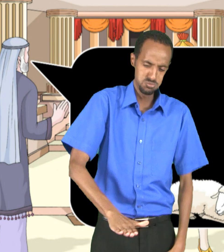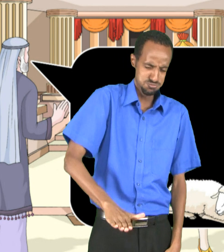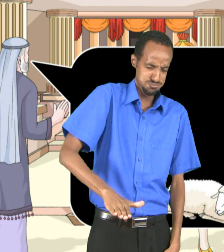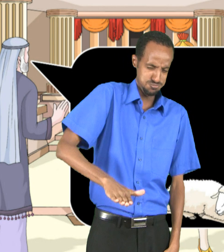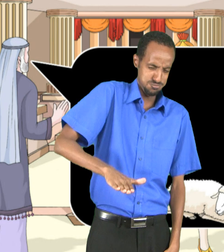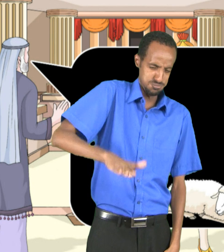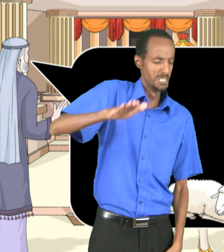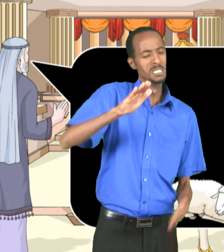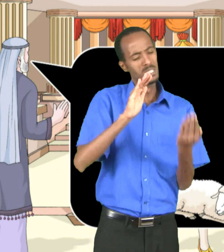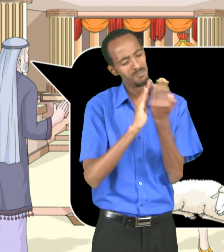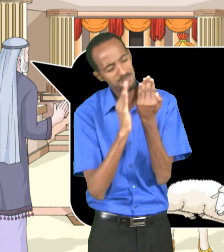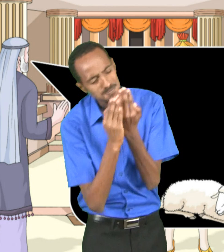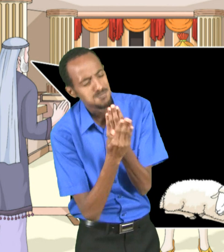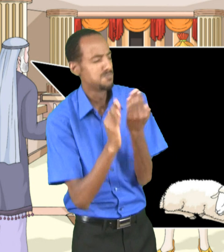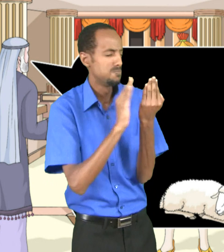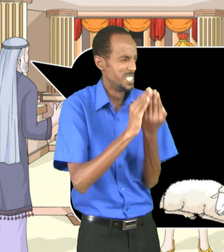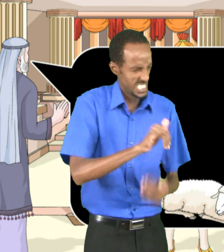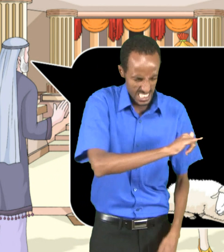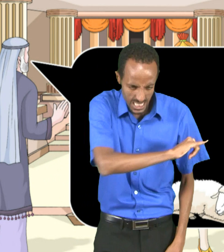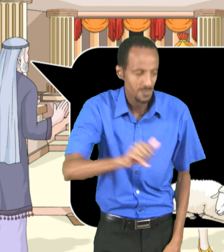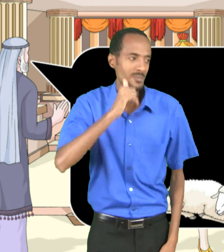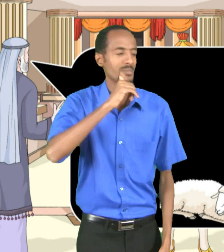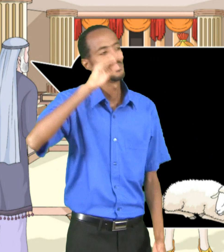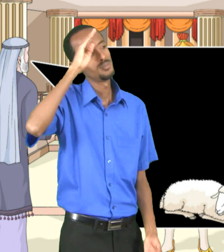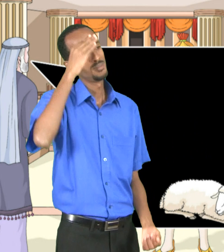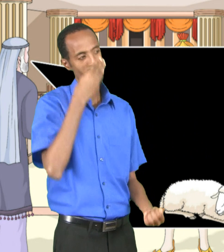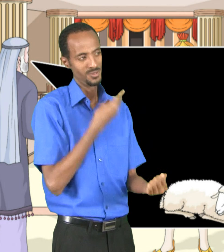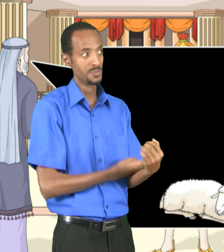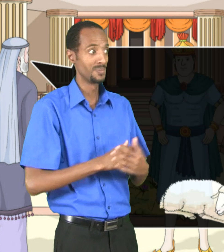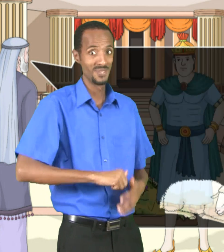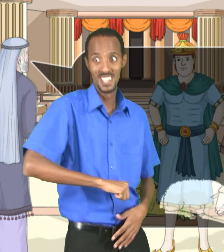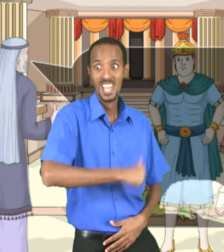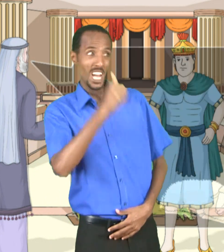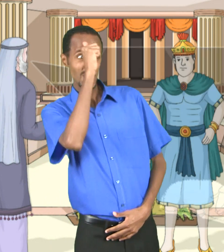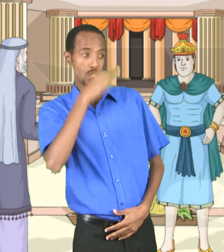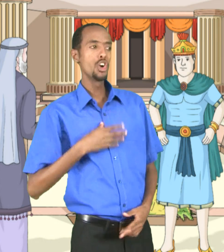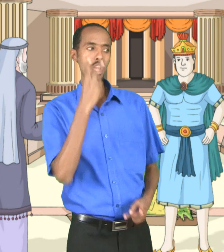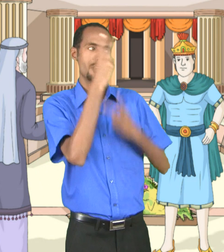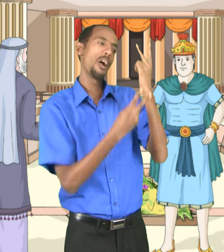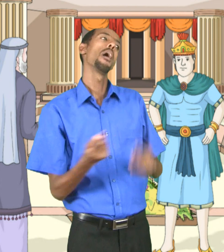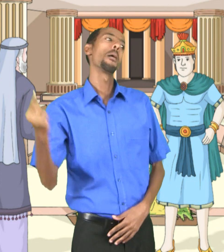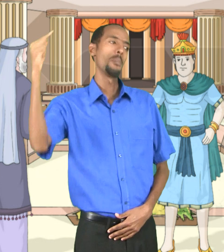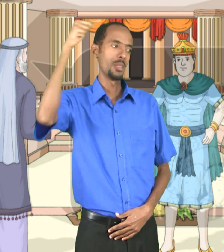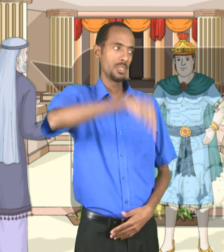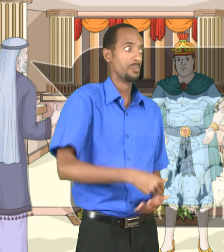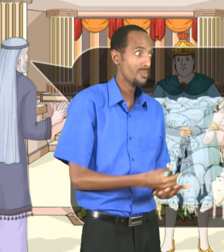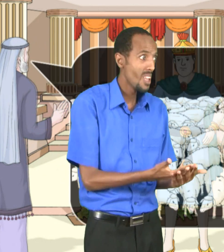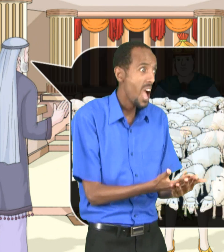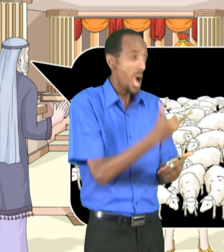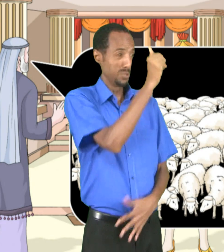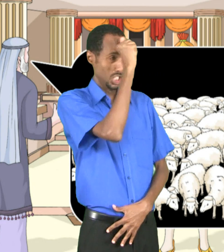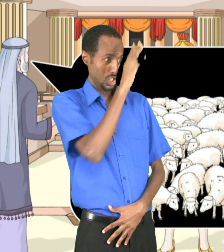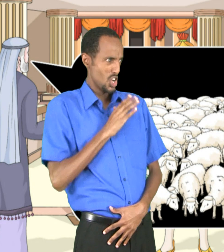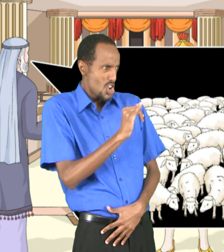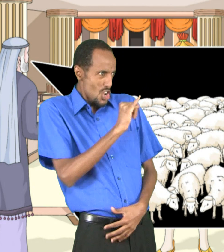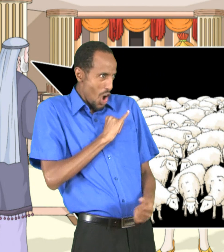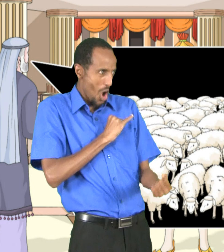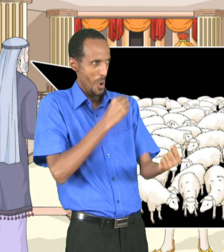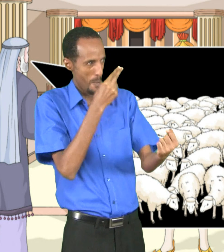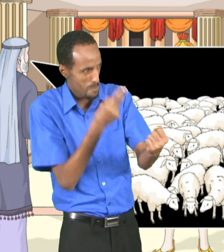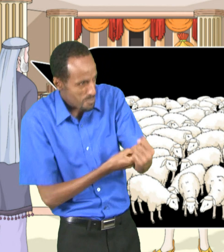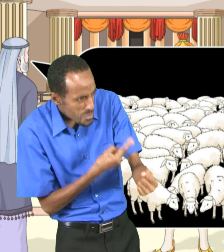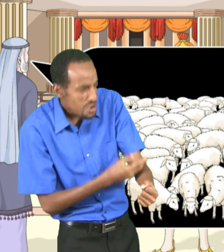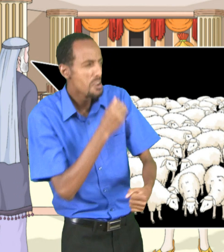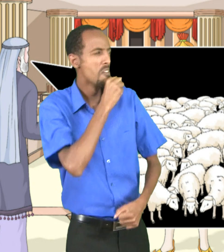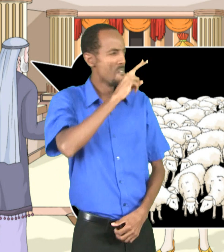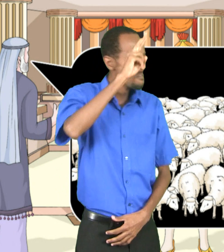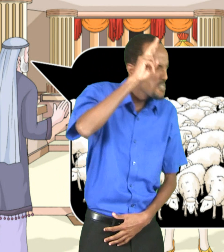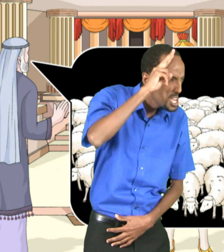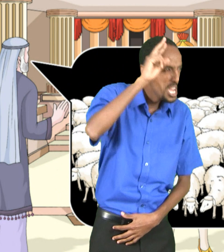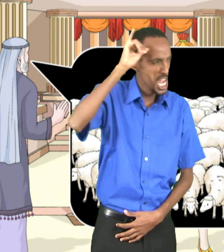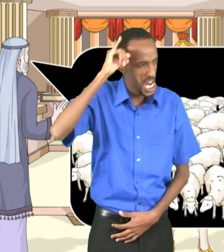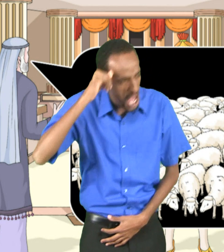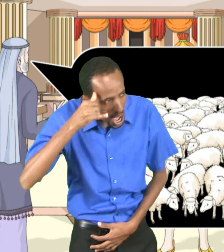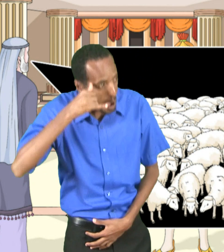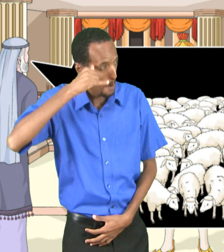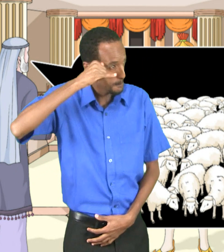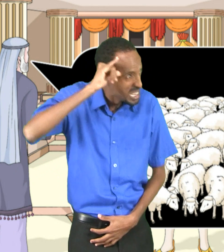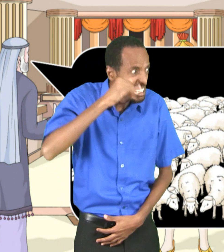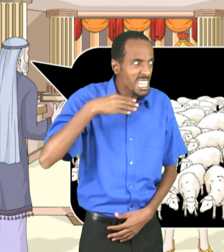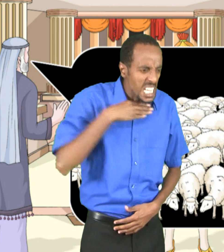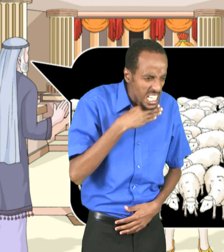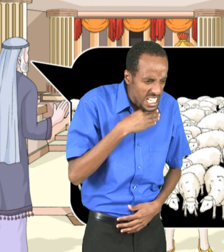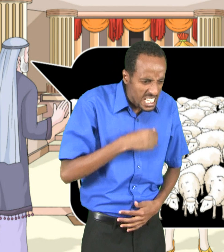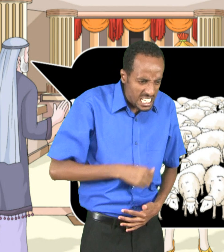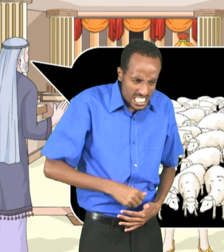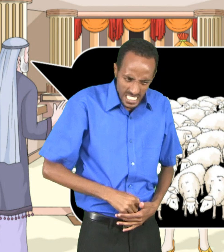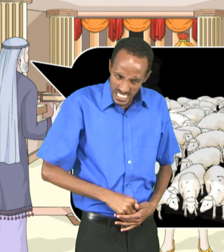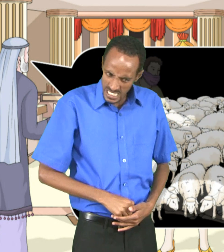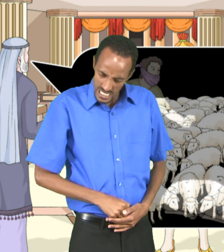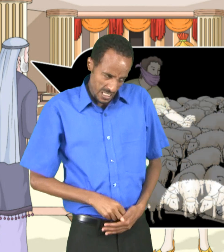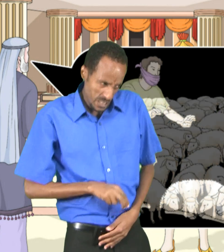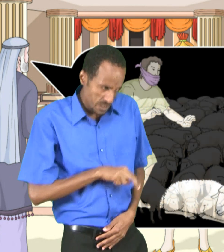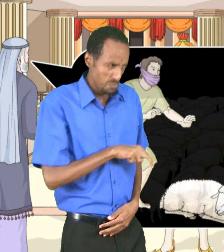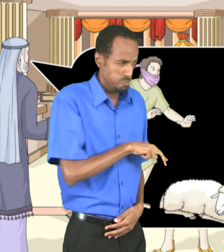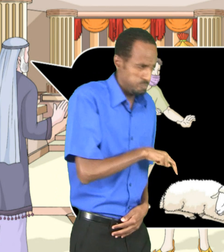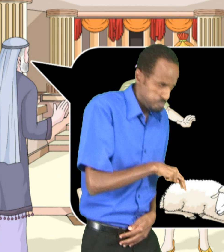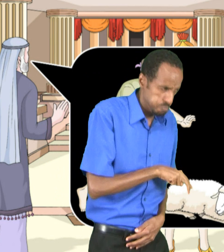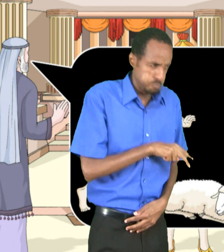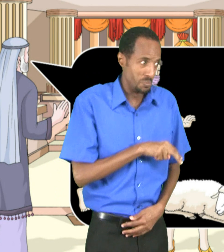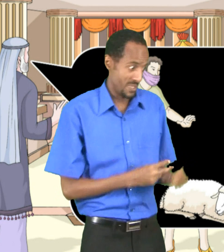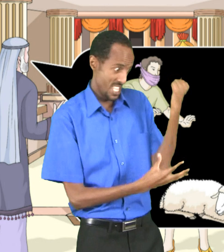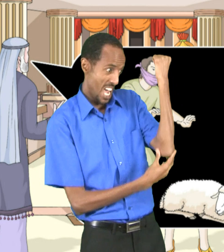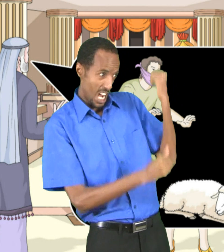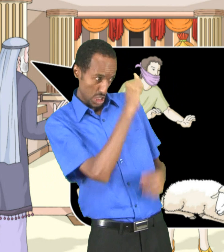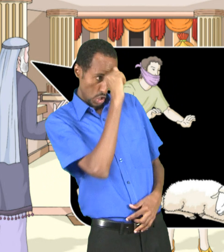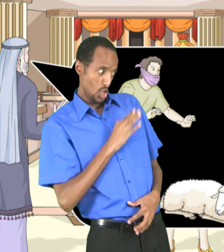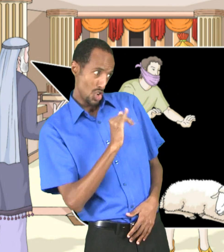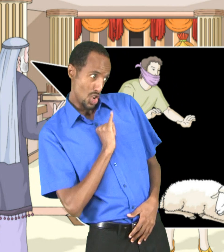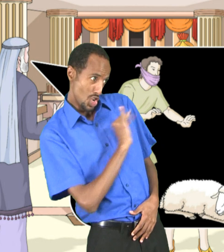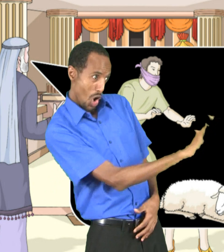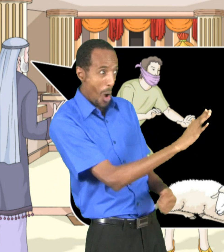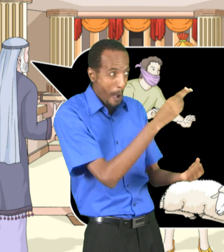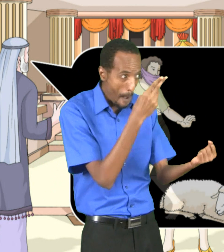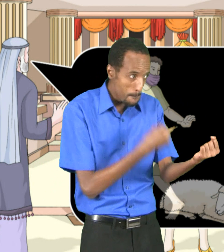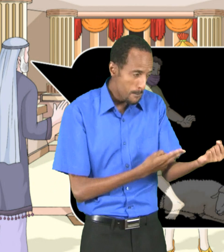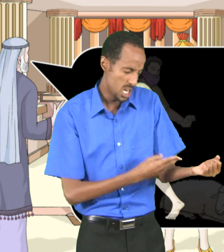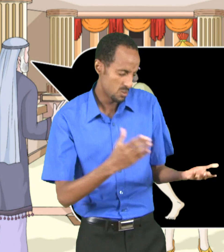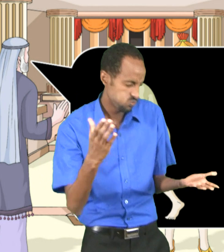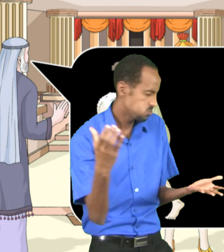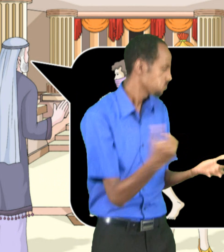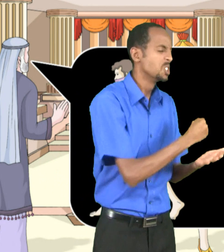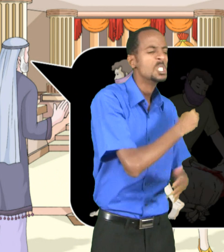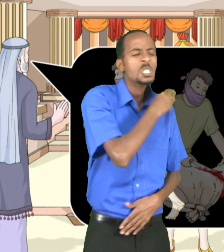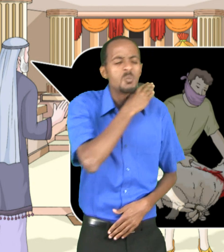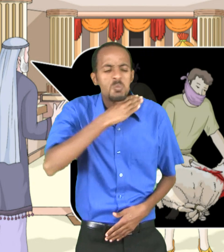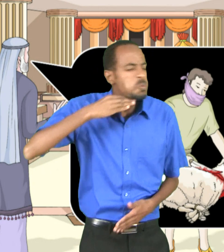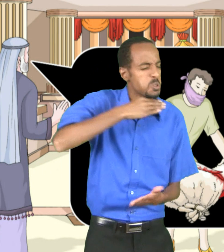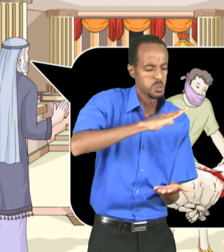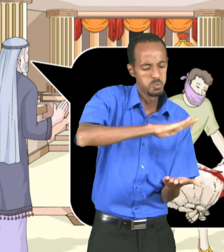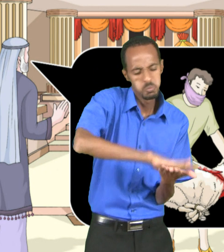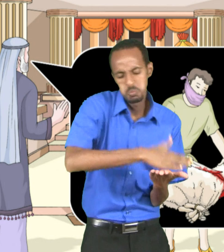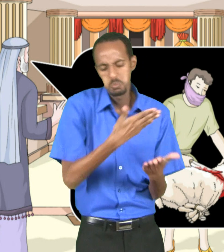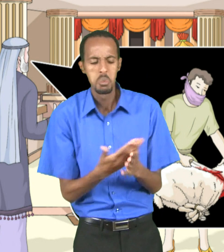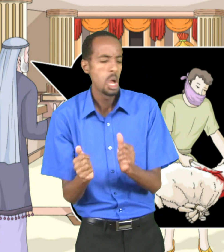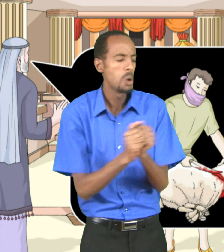Now a traveler came to the rich man, who refrained from taking one of his own sheep or cattle to prepare for the traveler who had come to him.